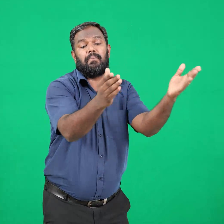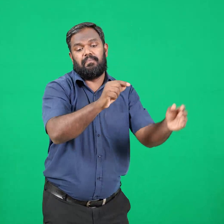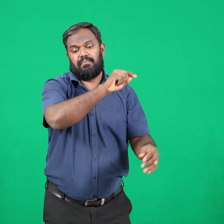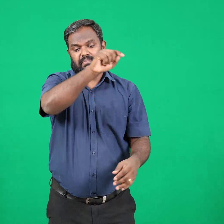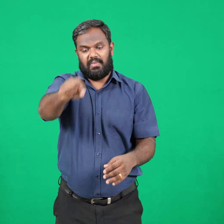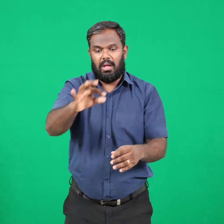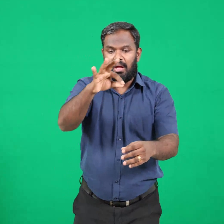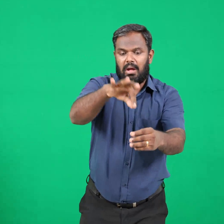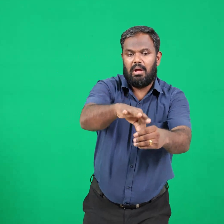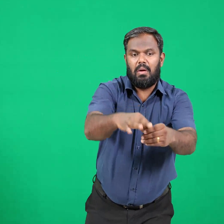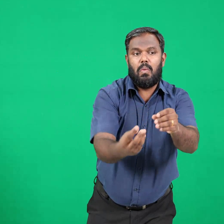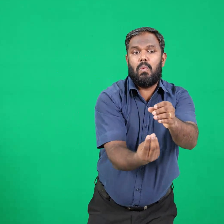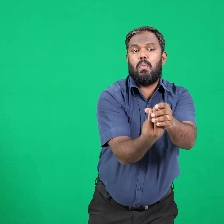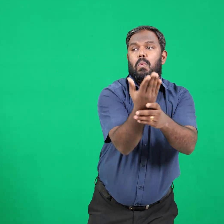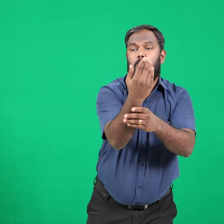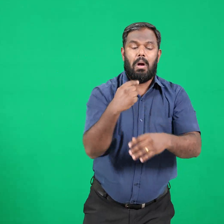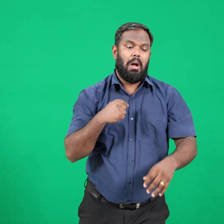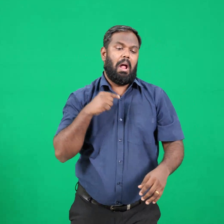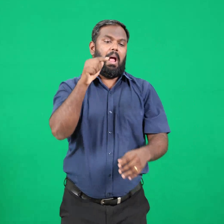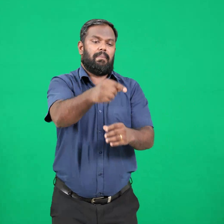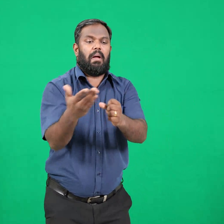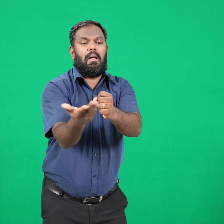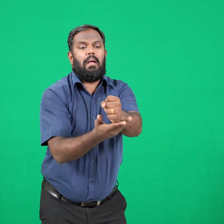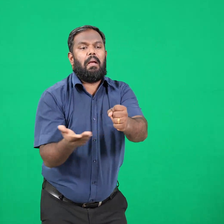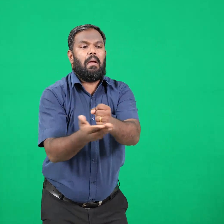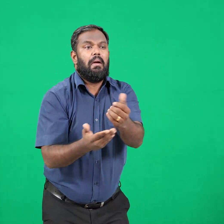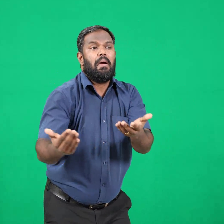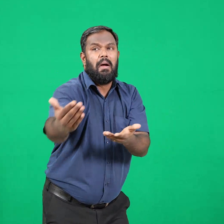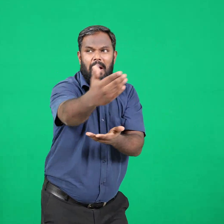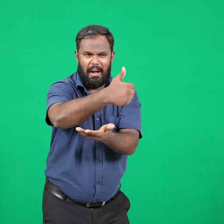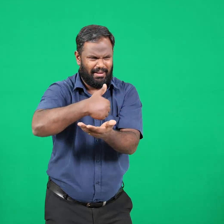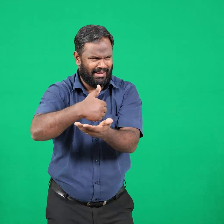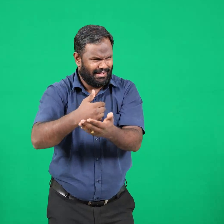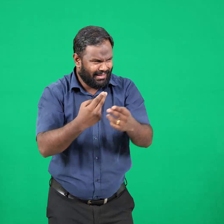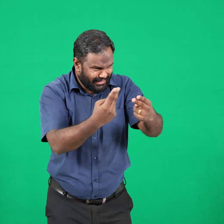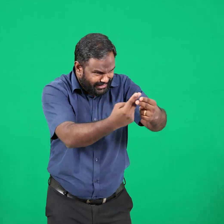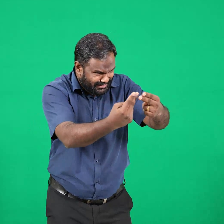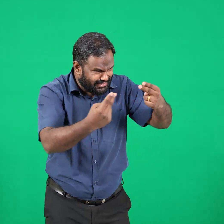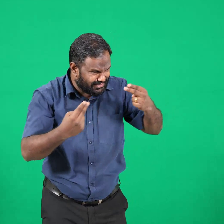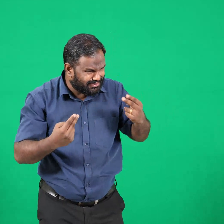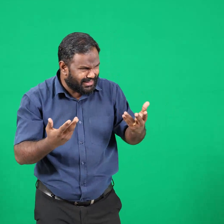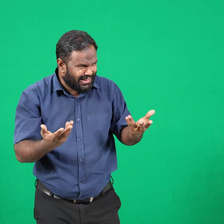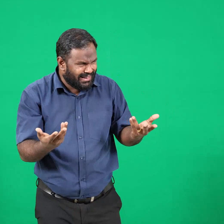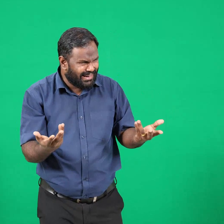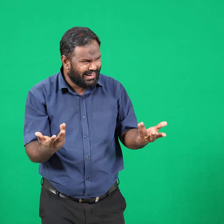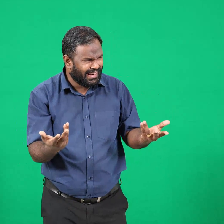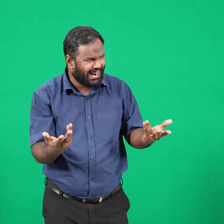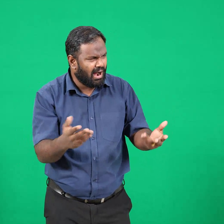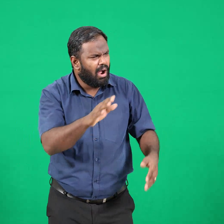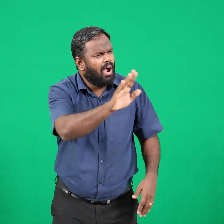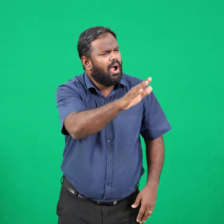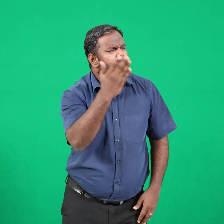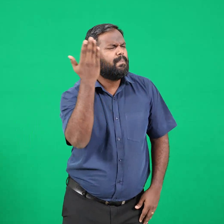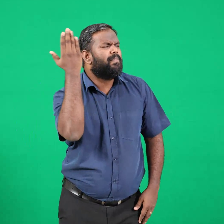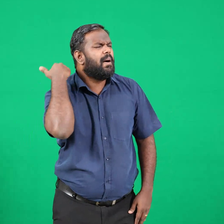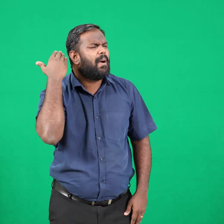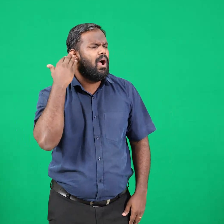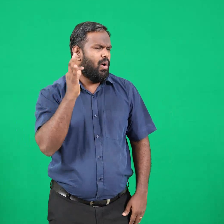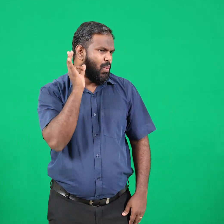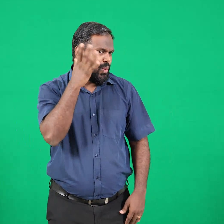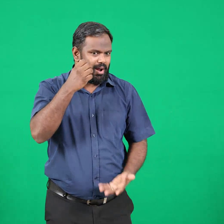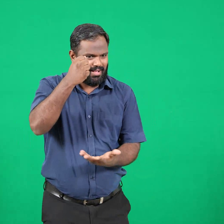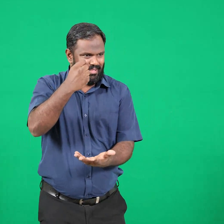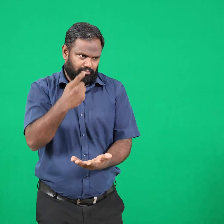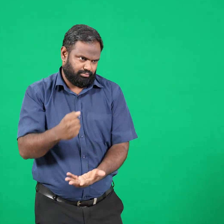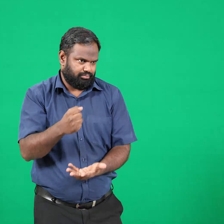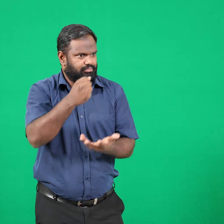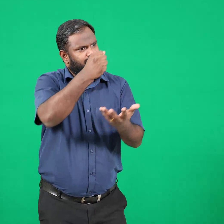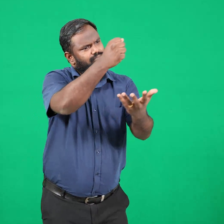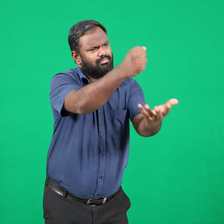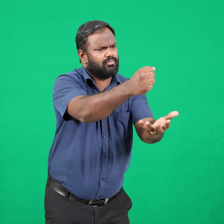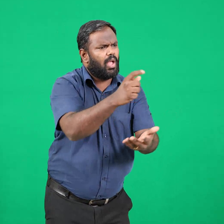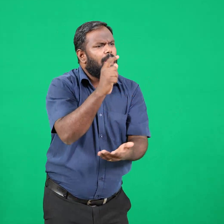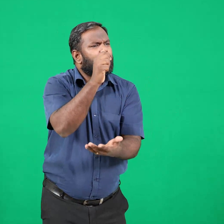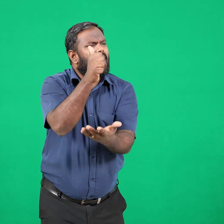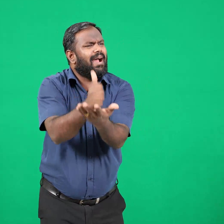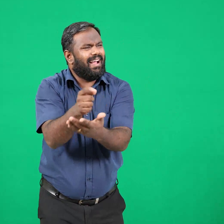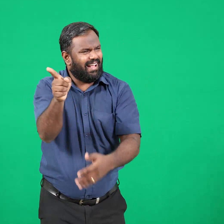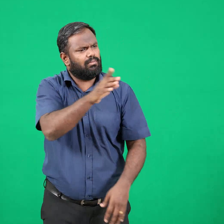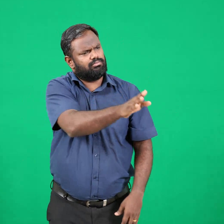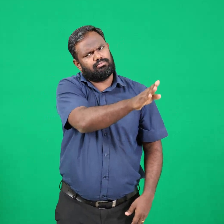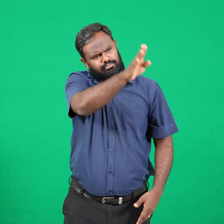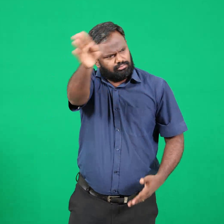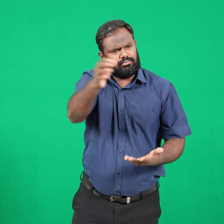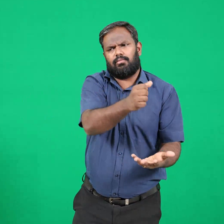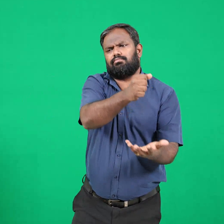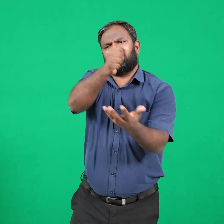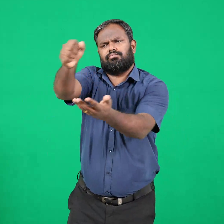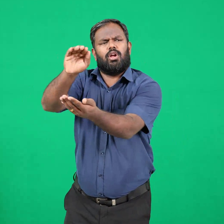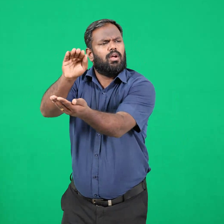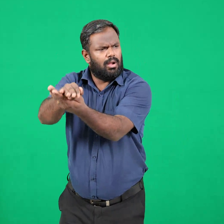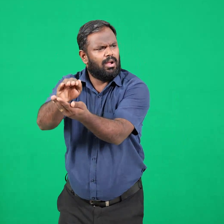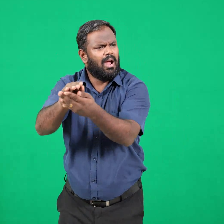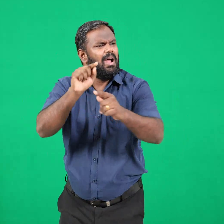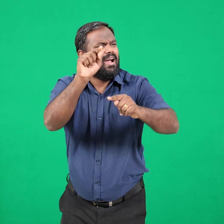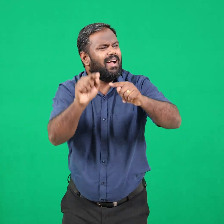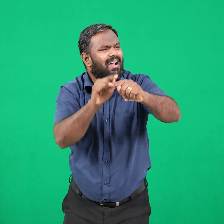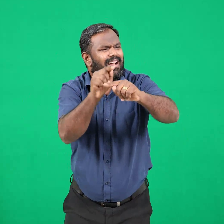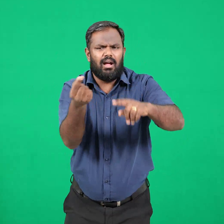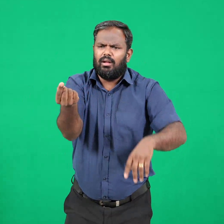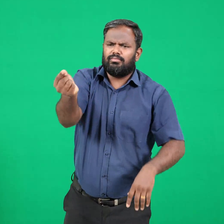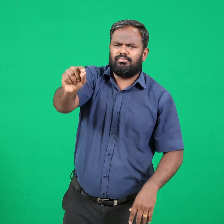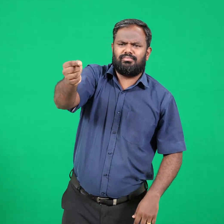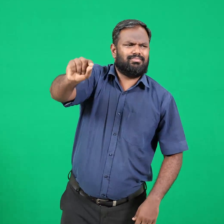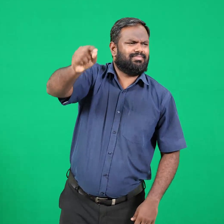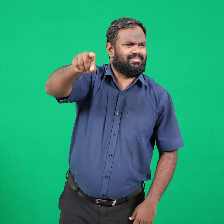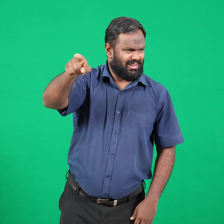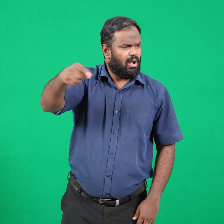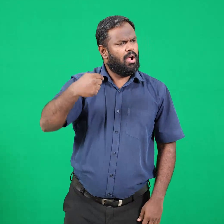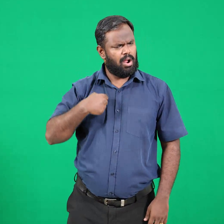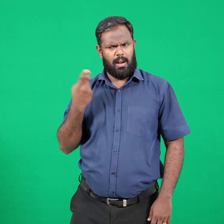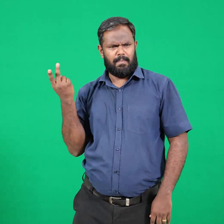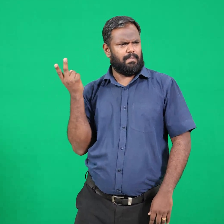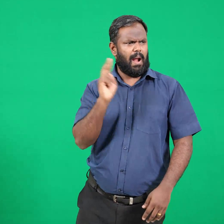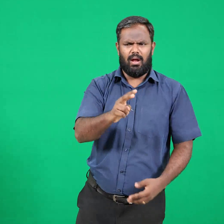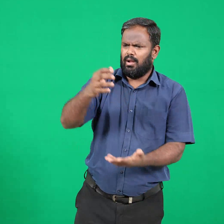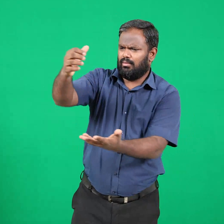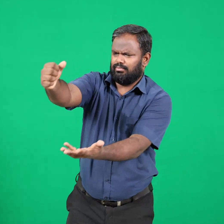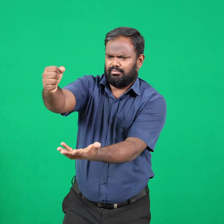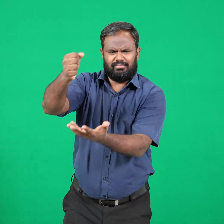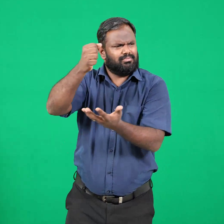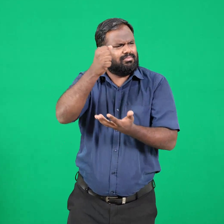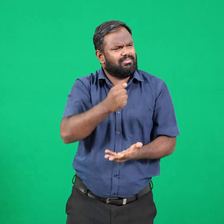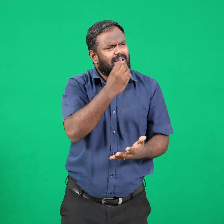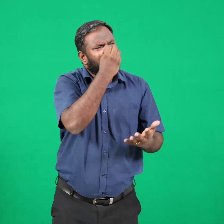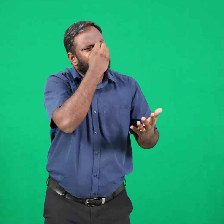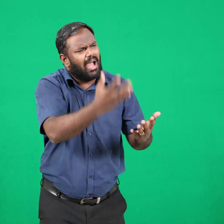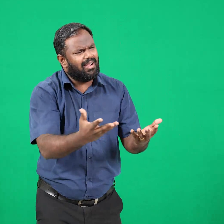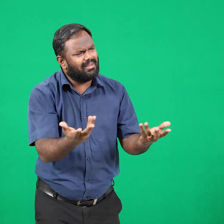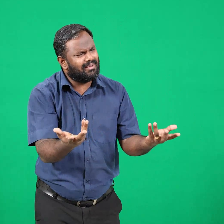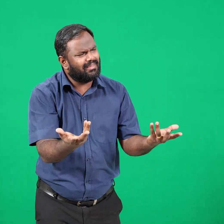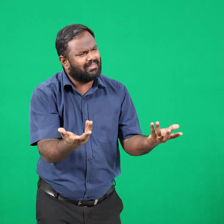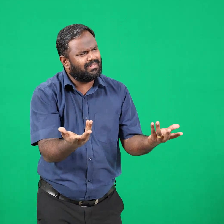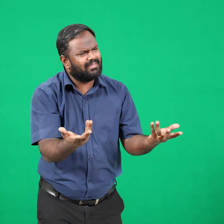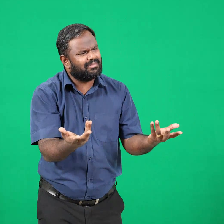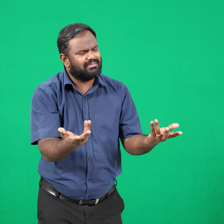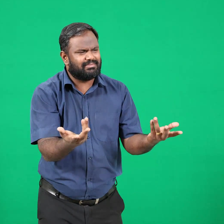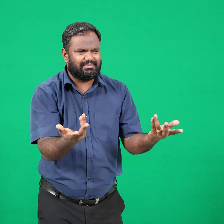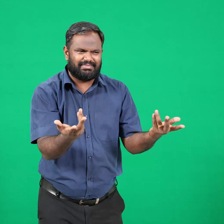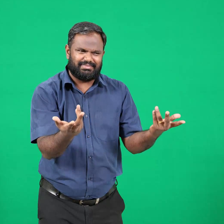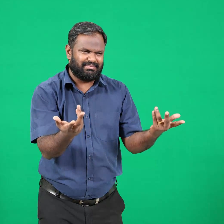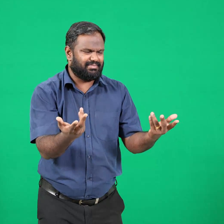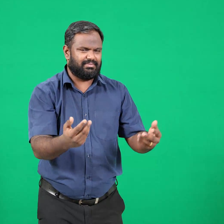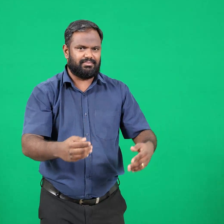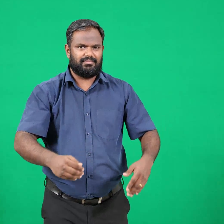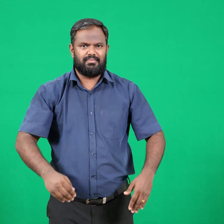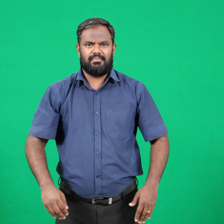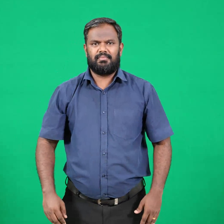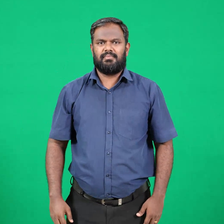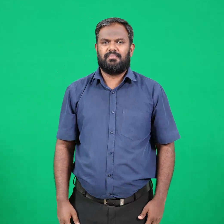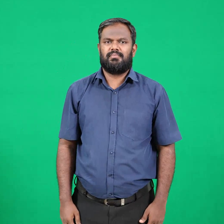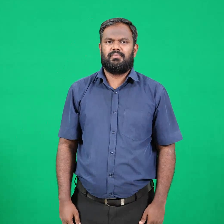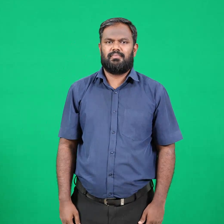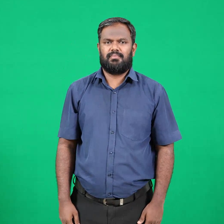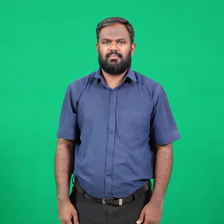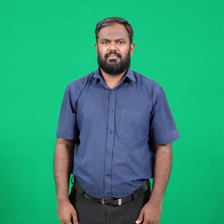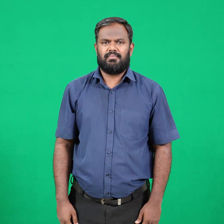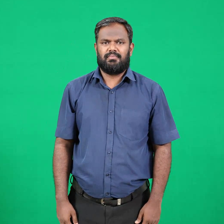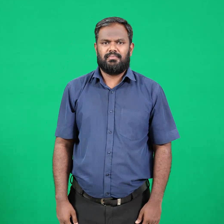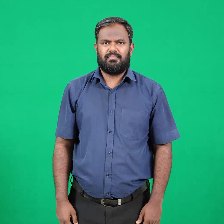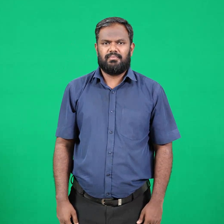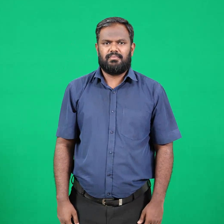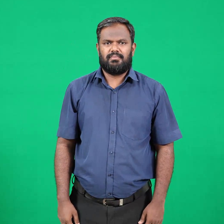Then you should have deposited my money with the bankers, and on my return I would have received it back with interest.